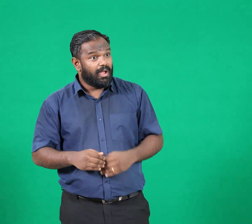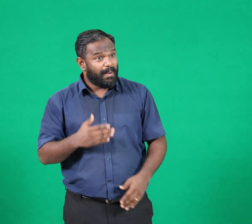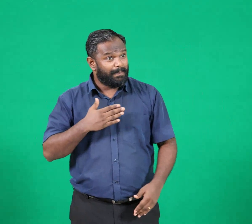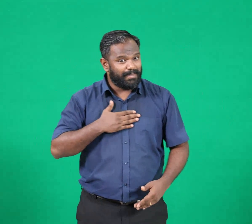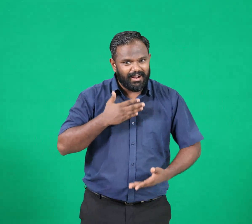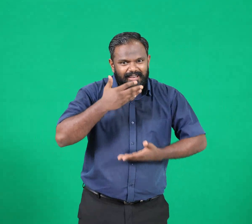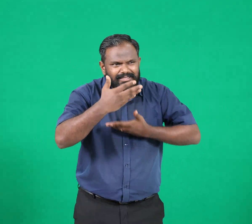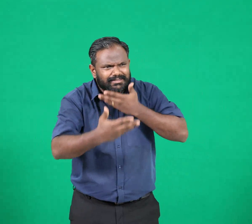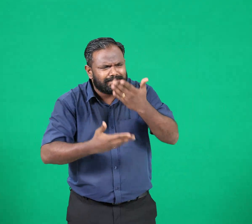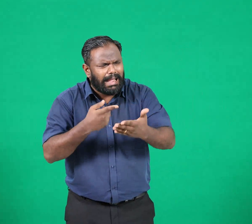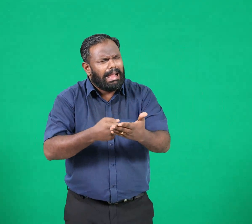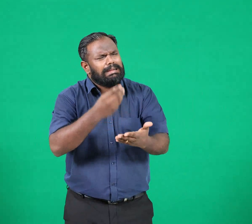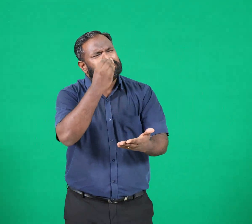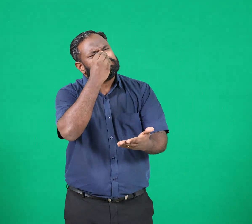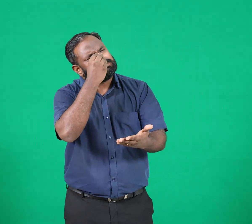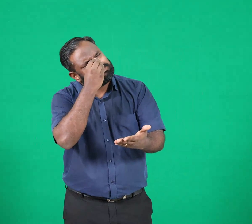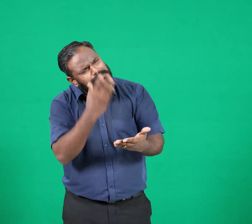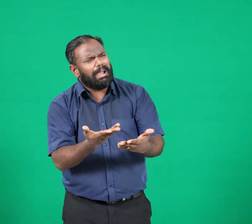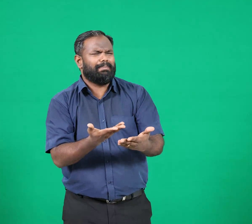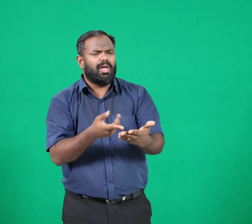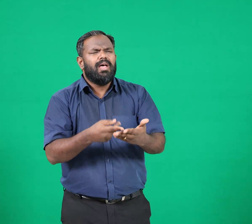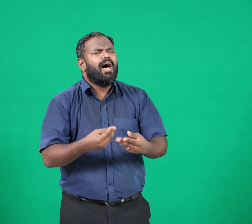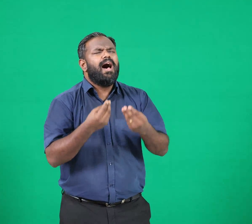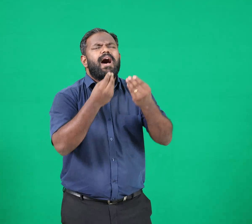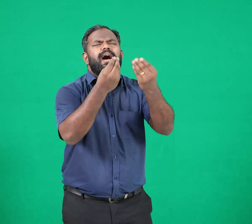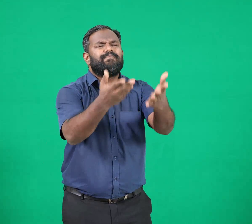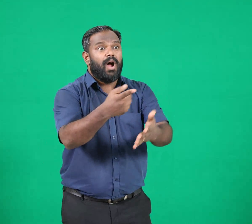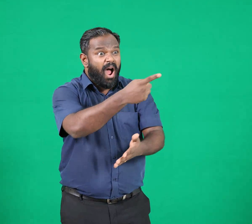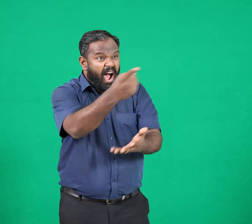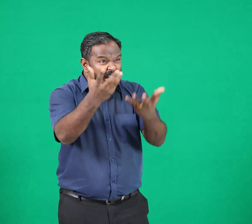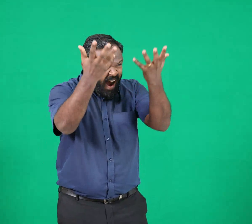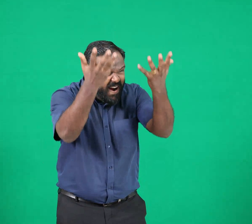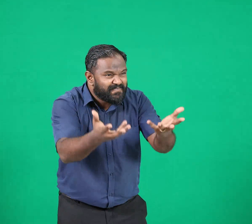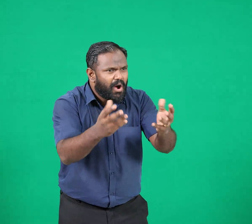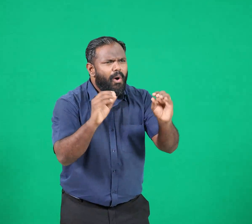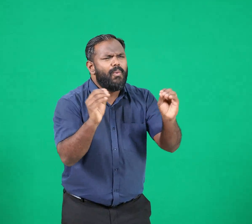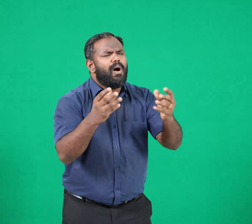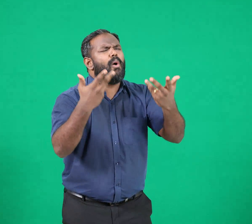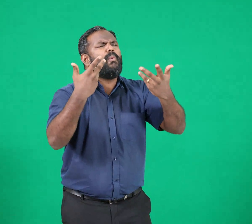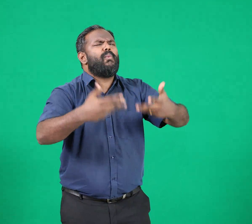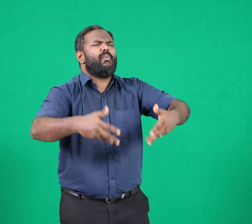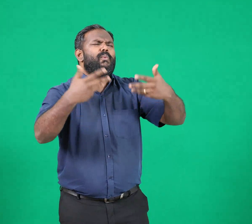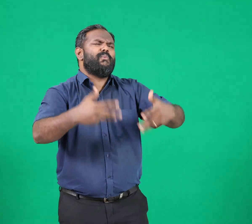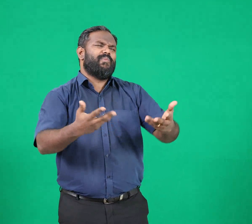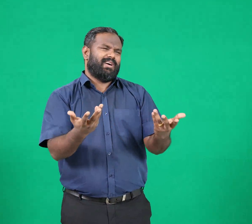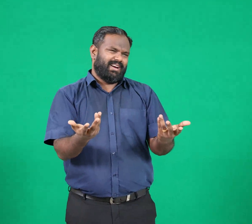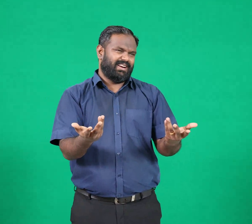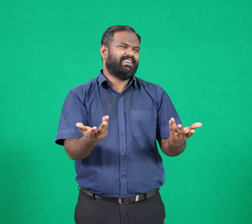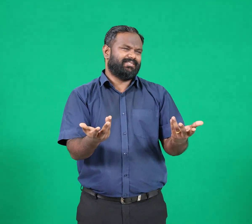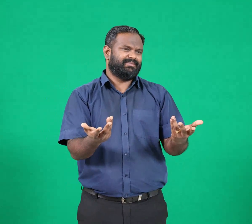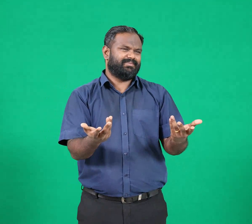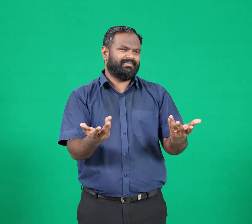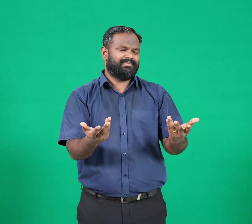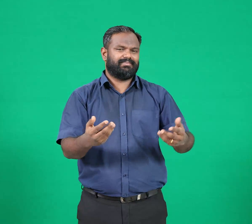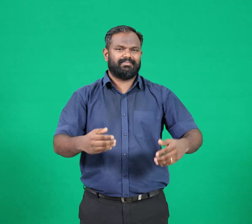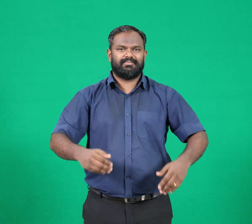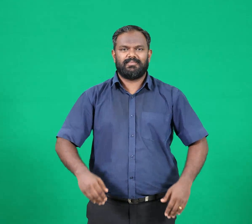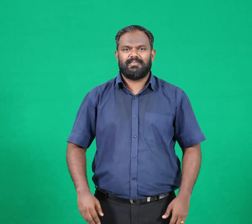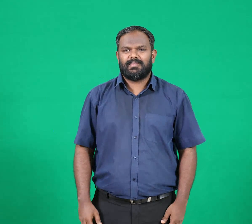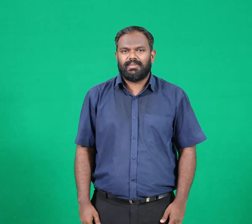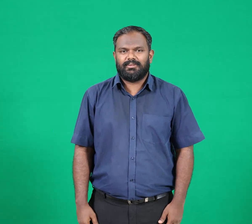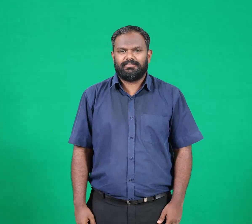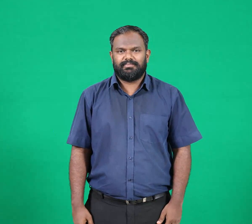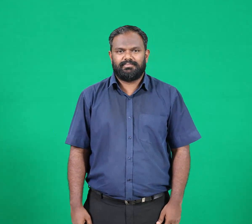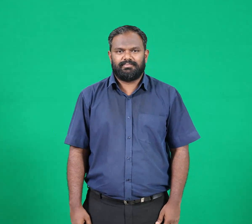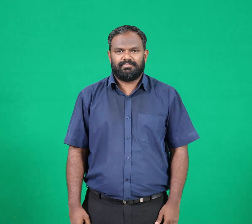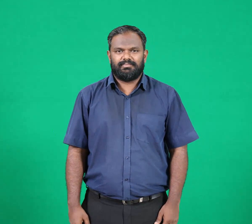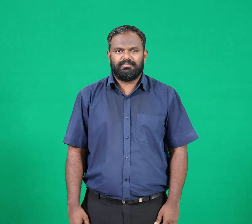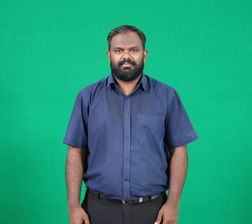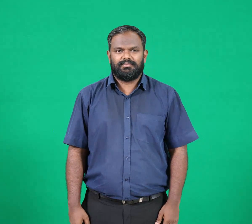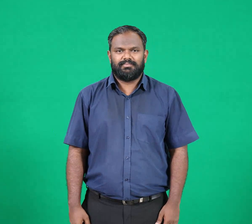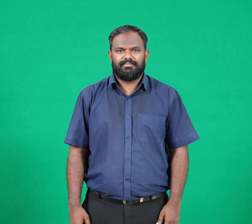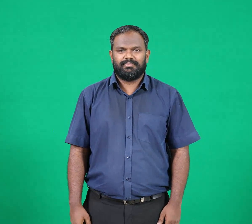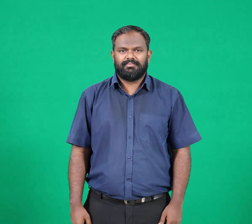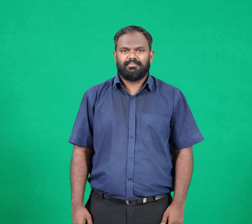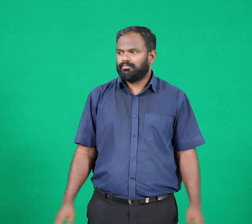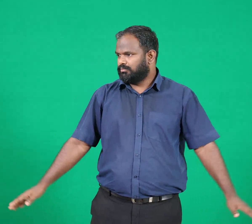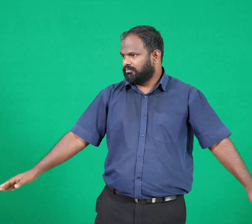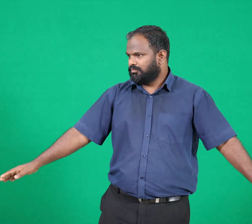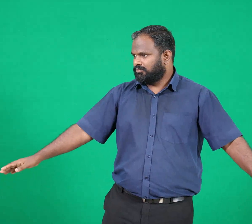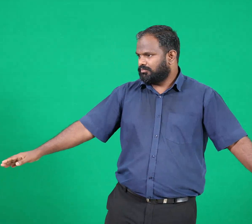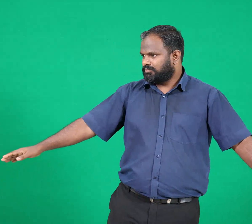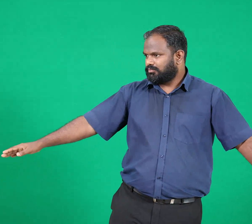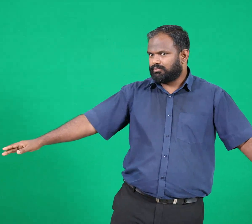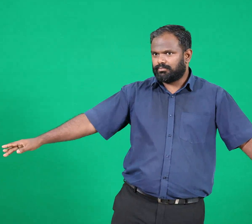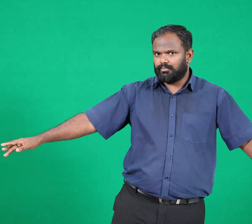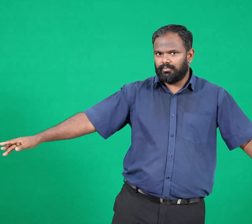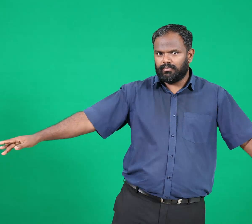For My yoke is easy and My burden is light."